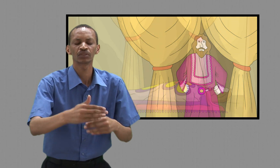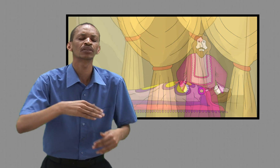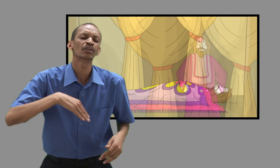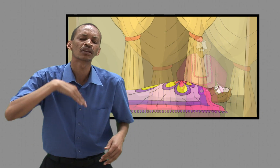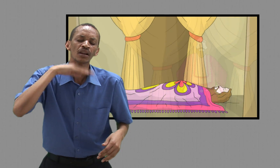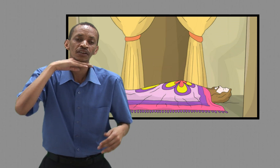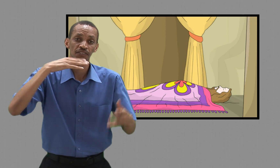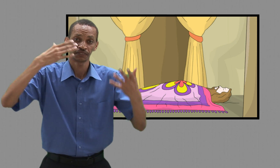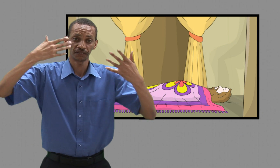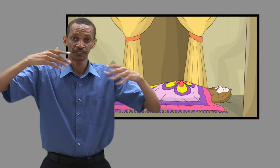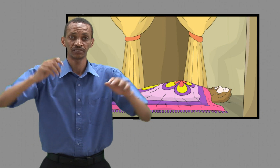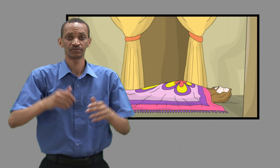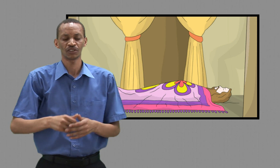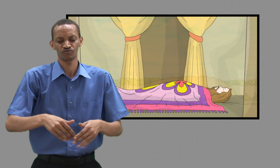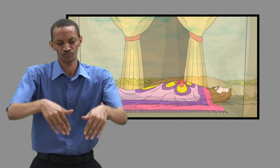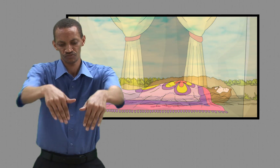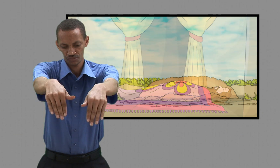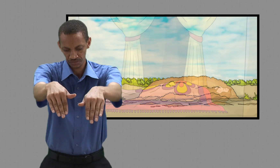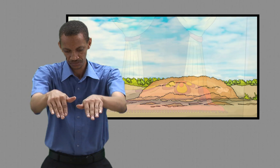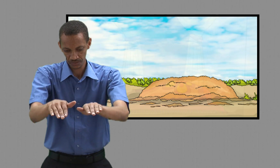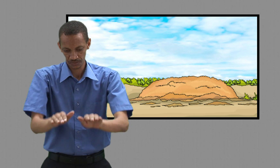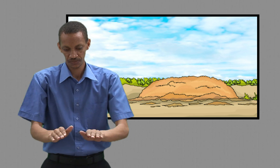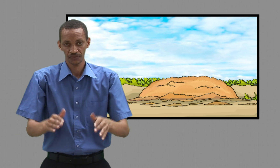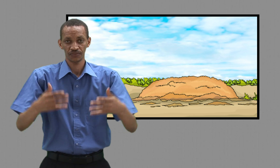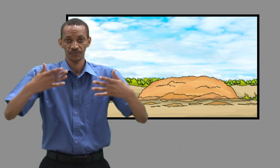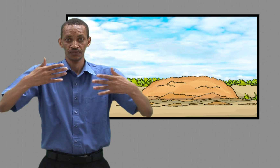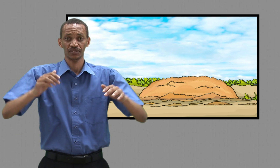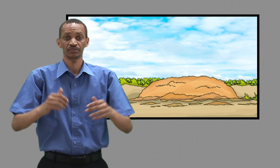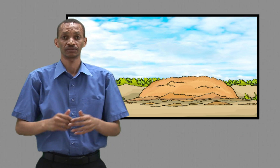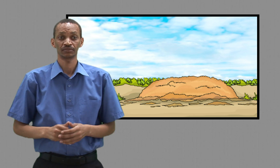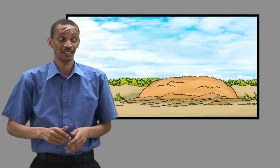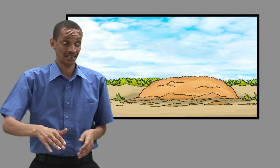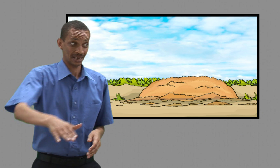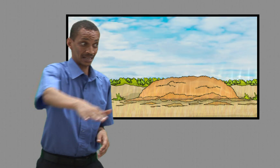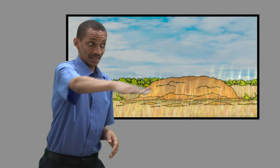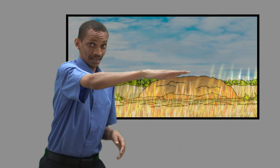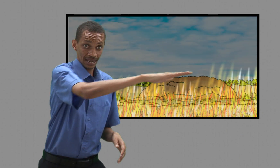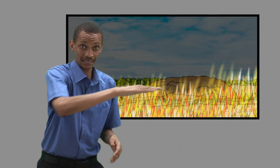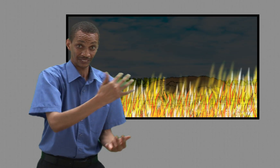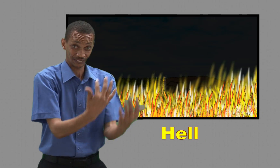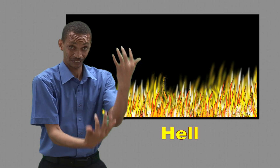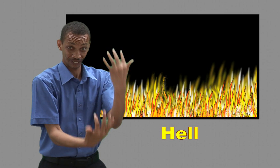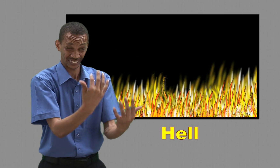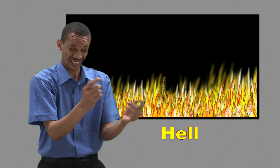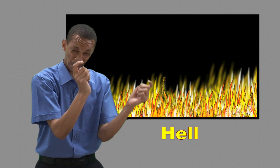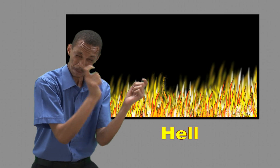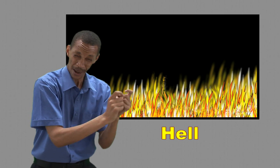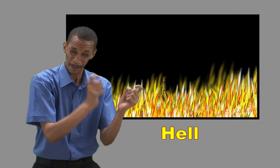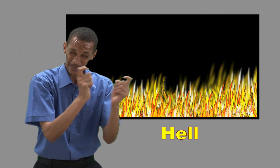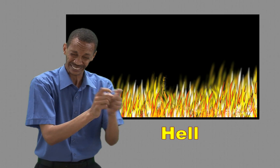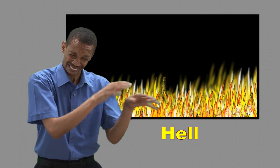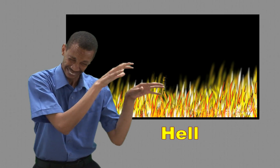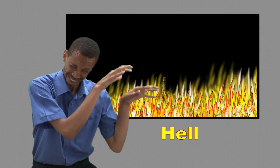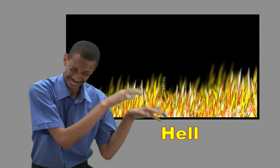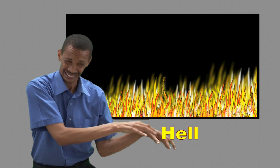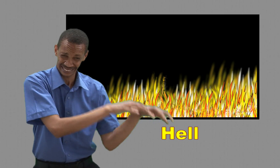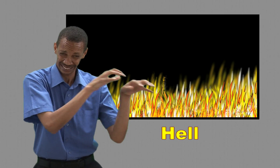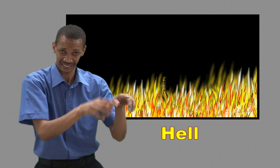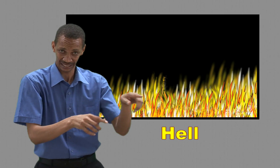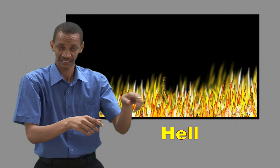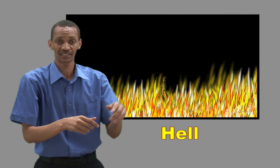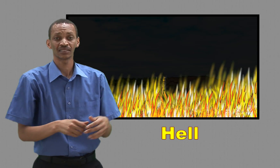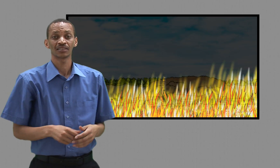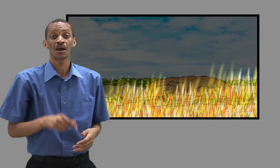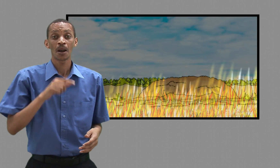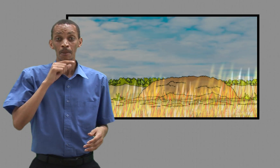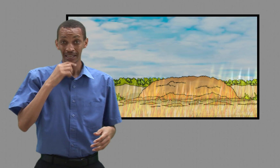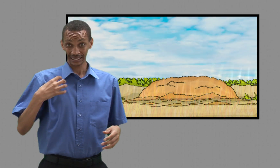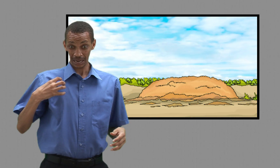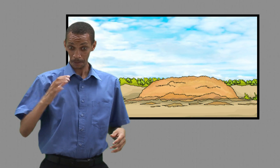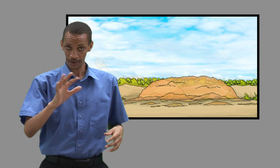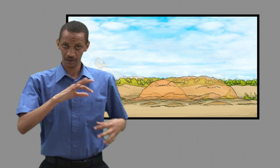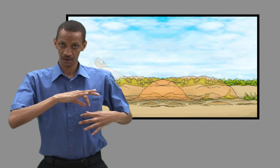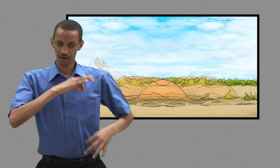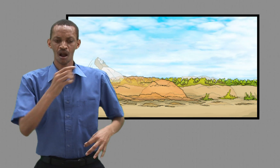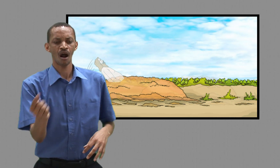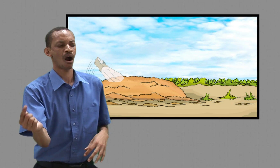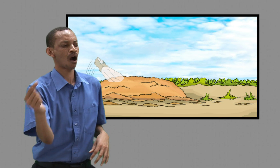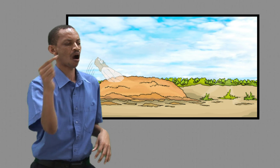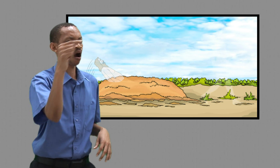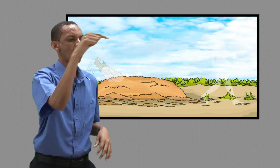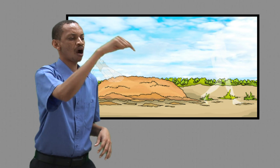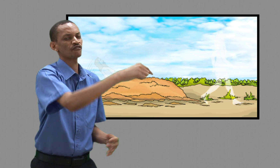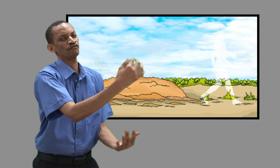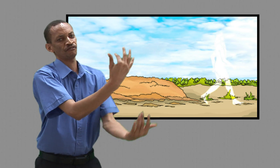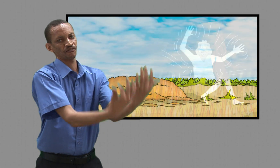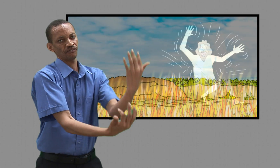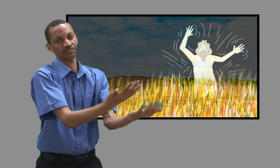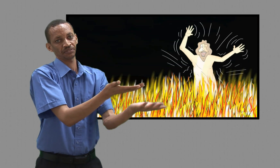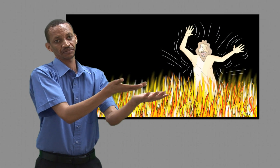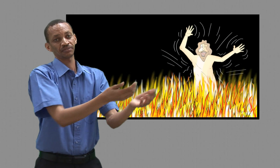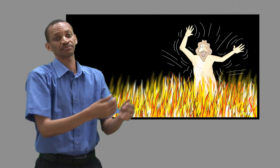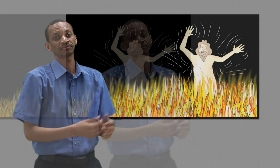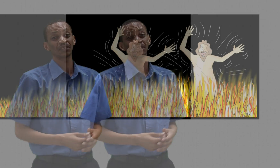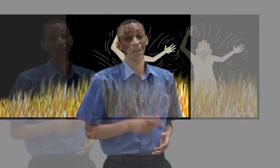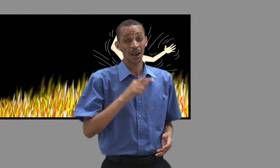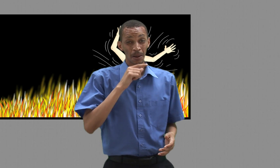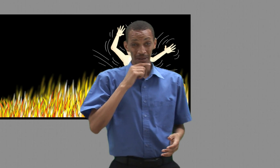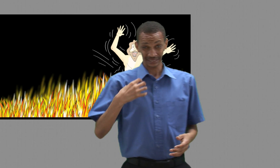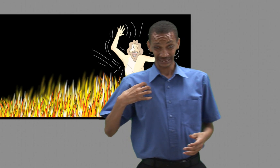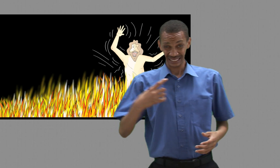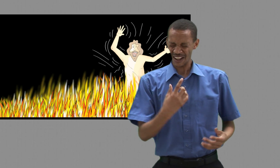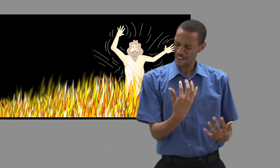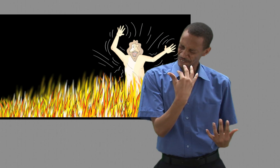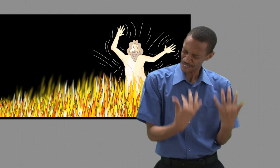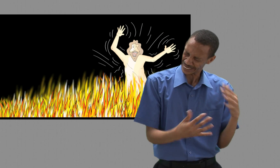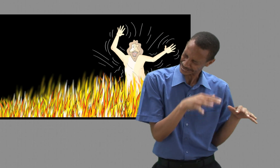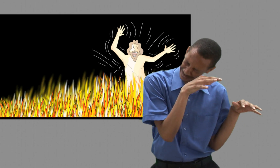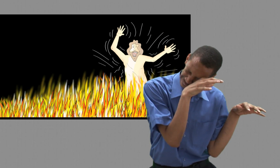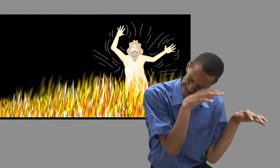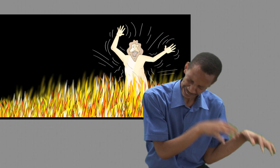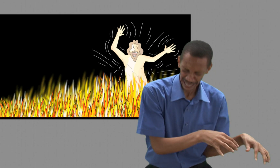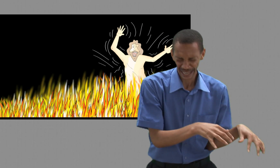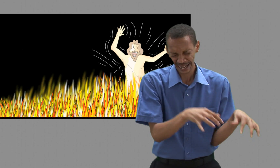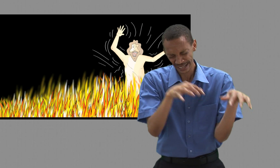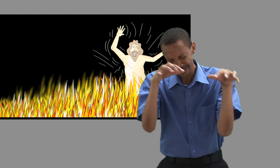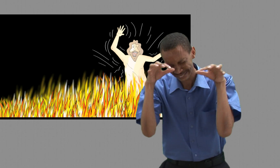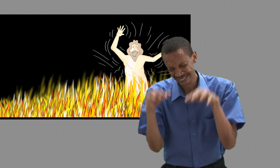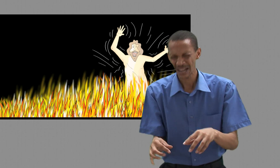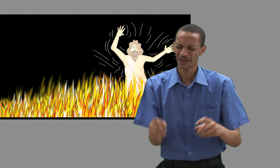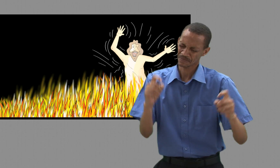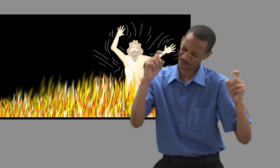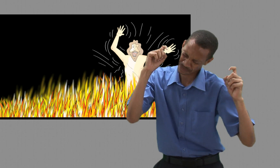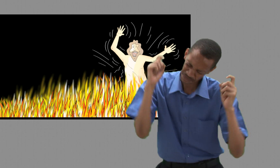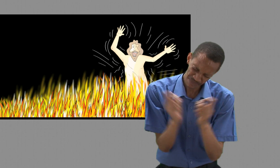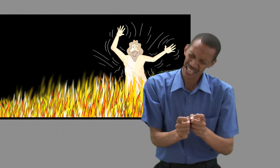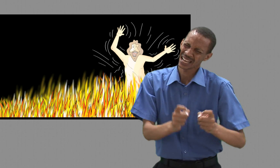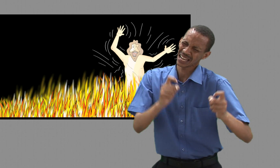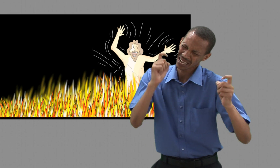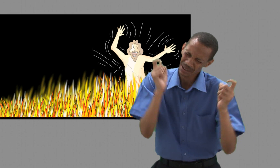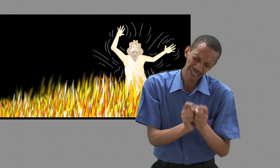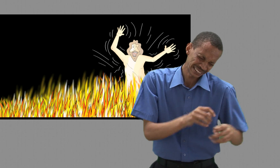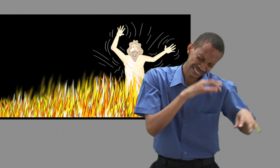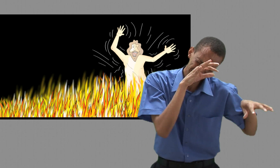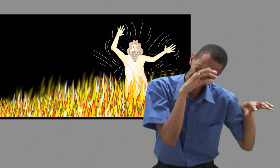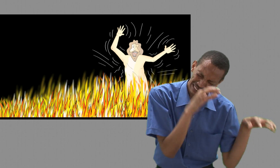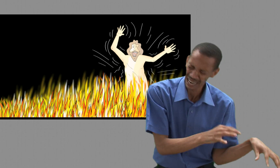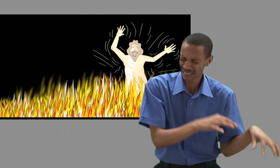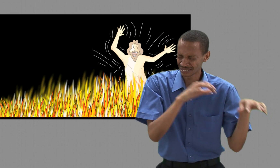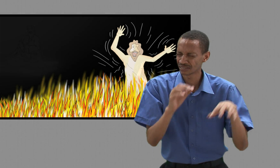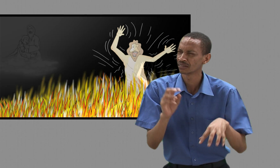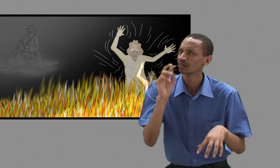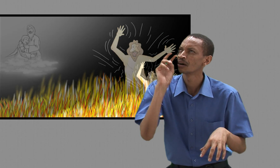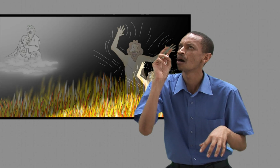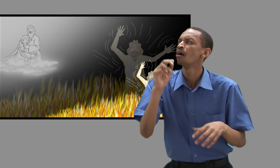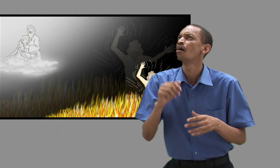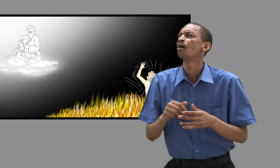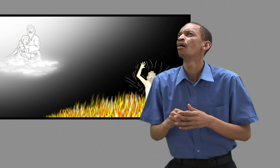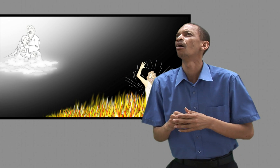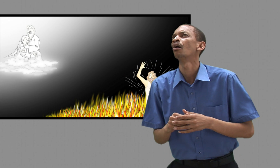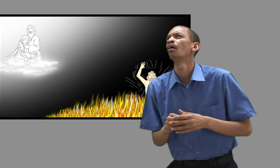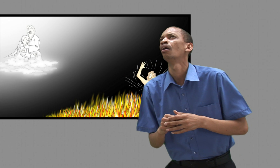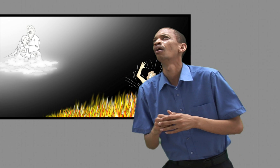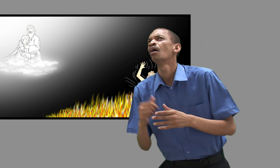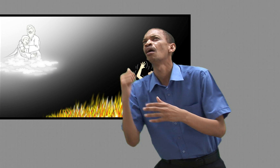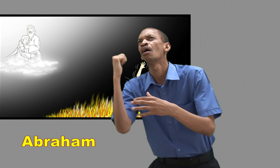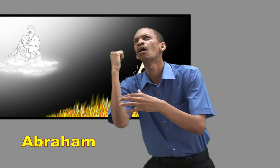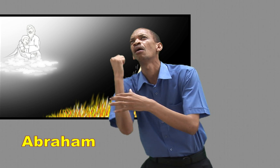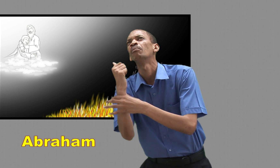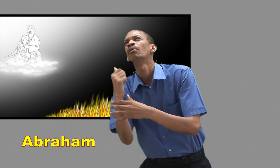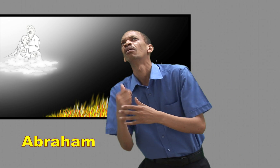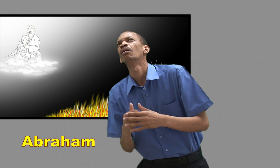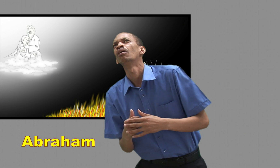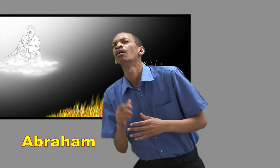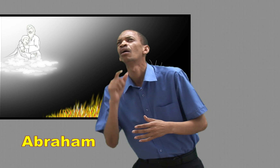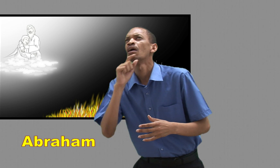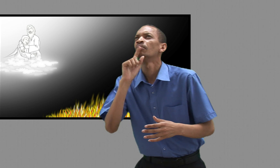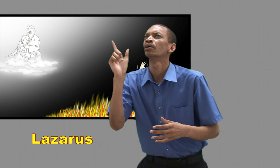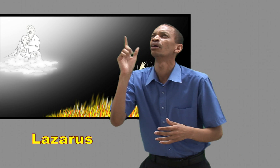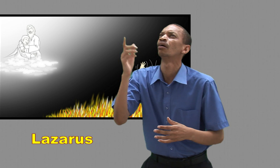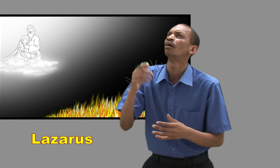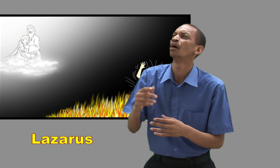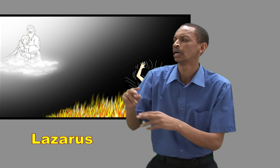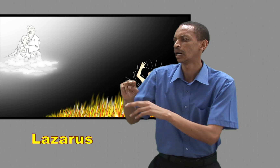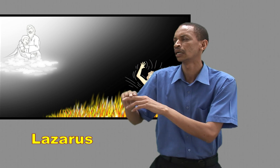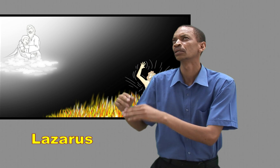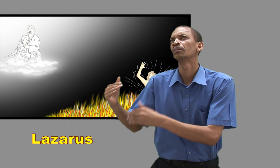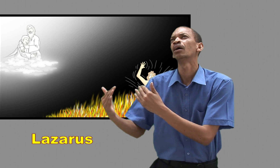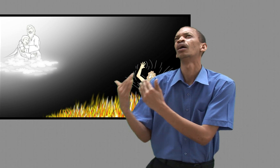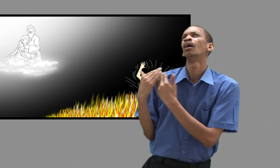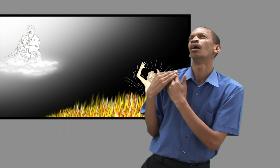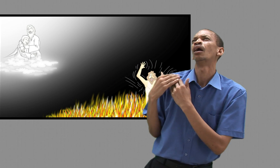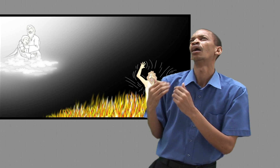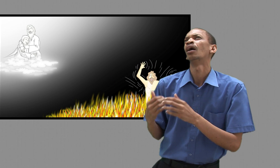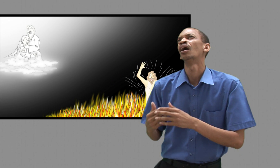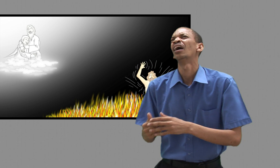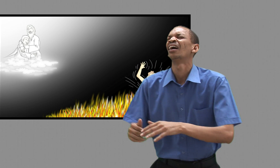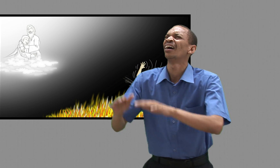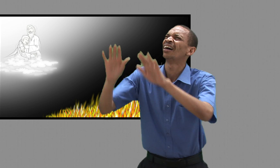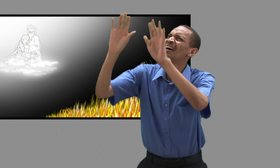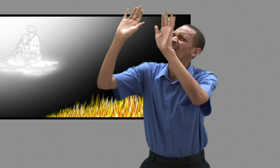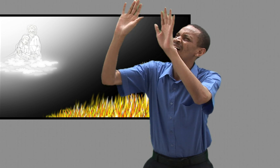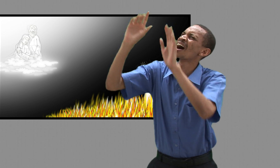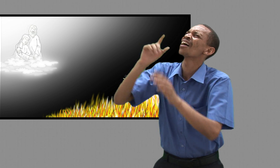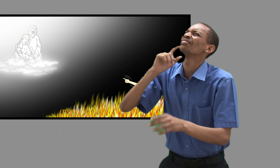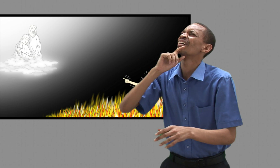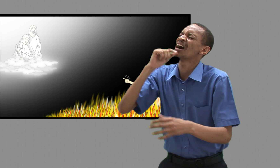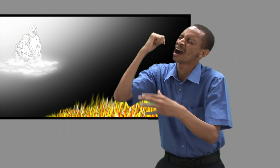In Hades, where he was in torment, he looked up and saw Abraham from afar, with Lazarus by his side.